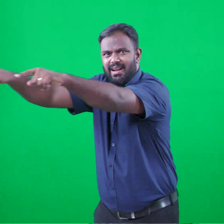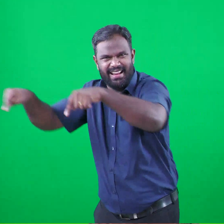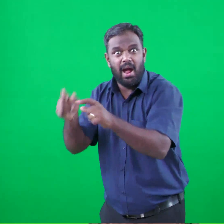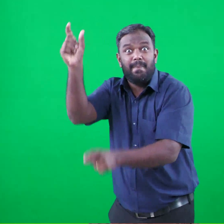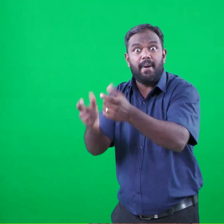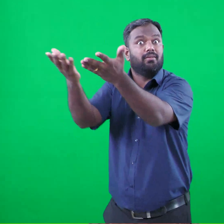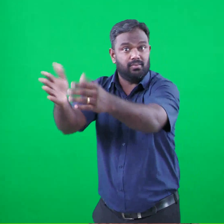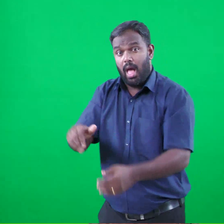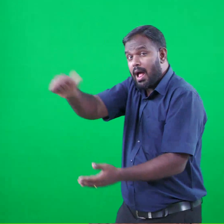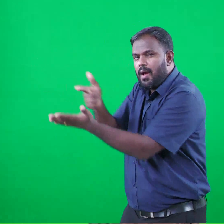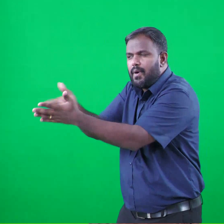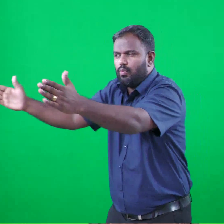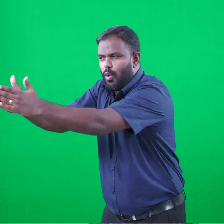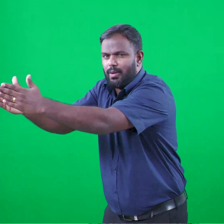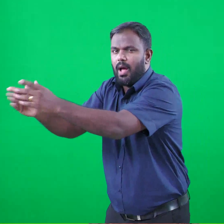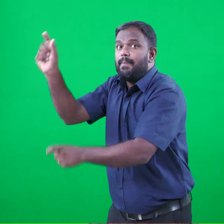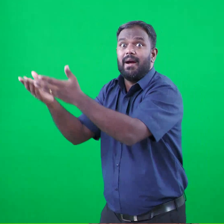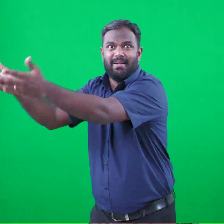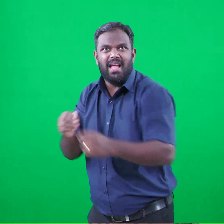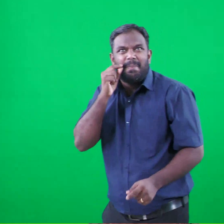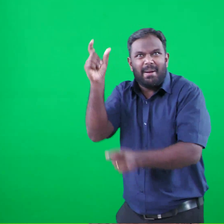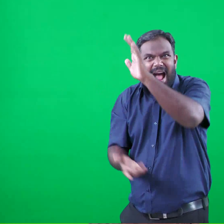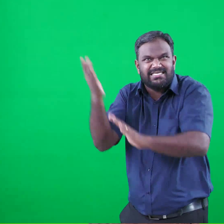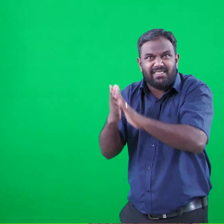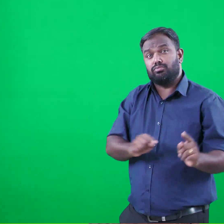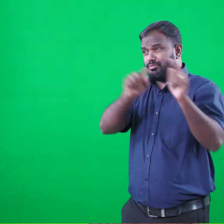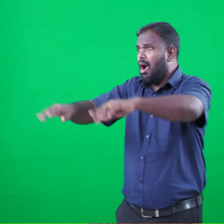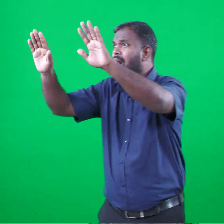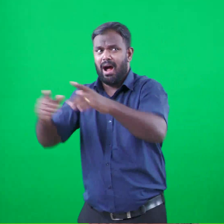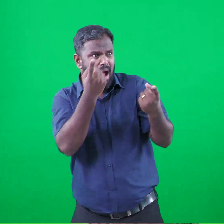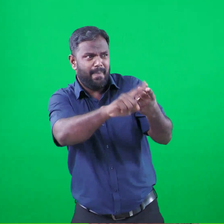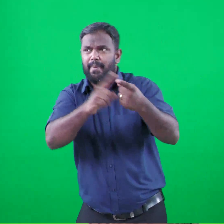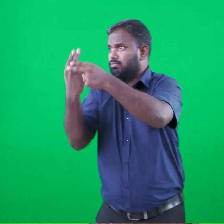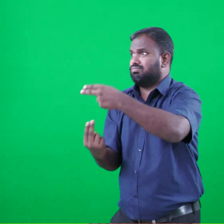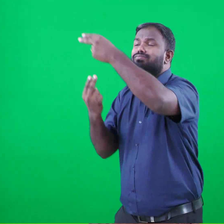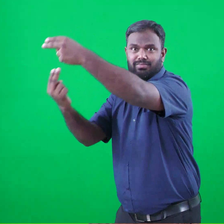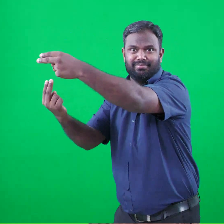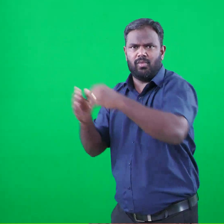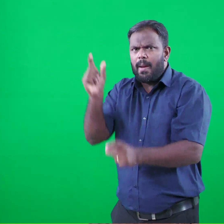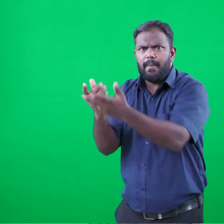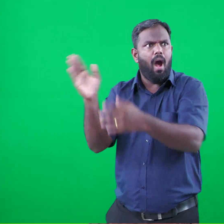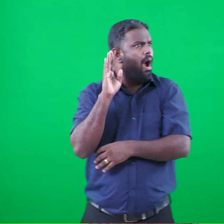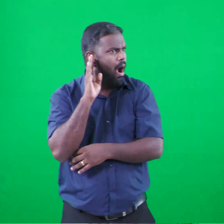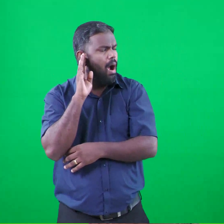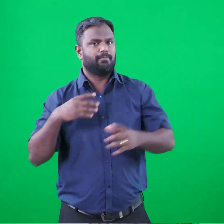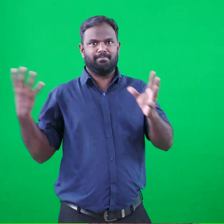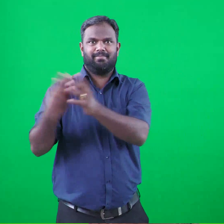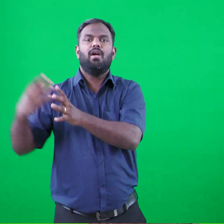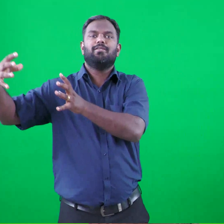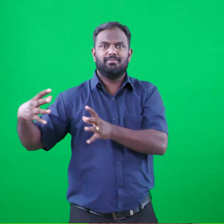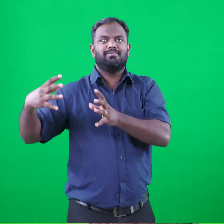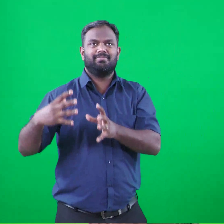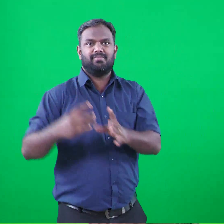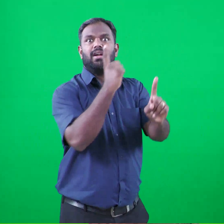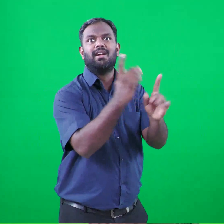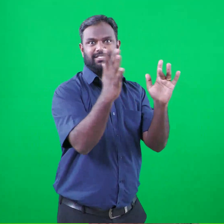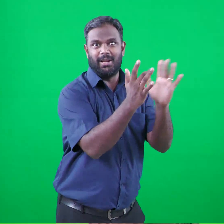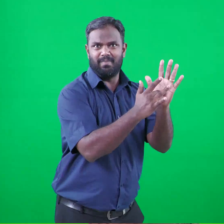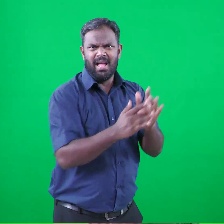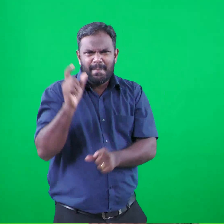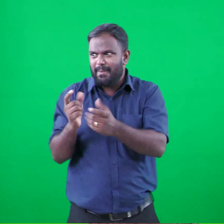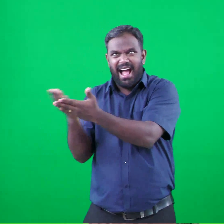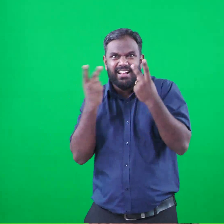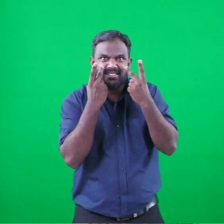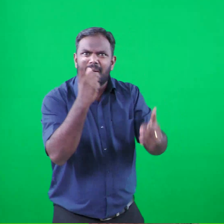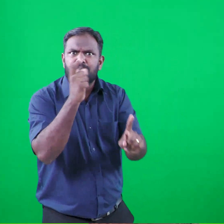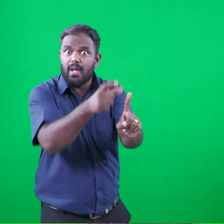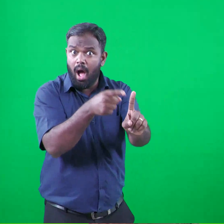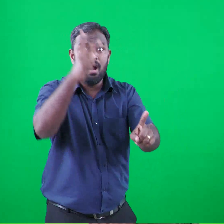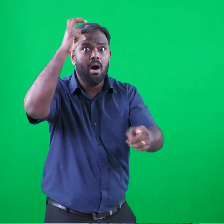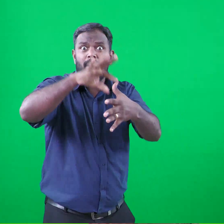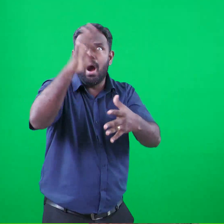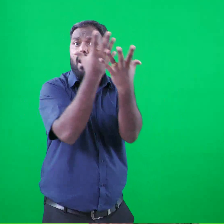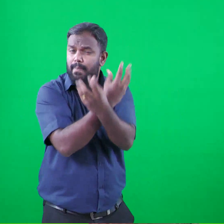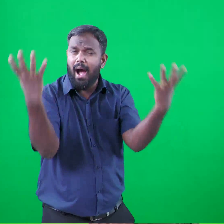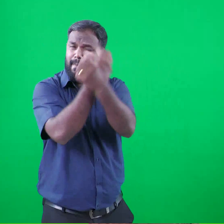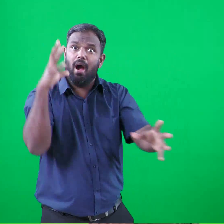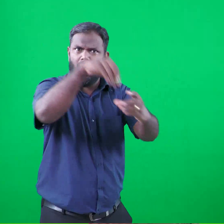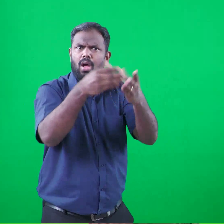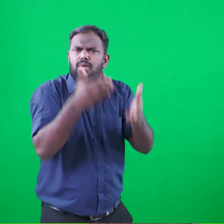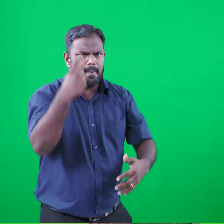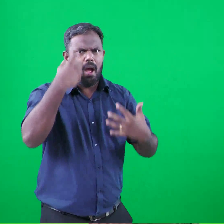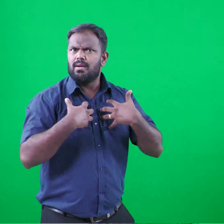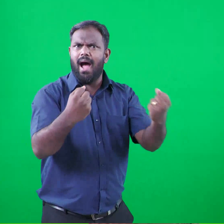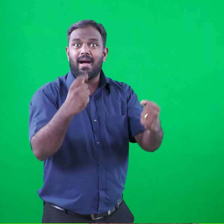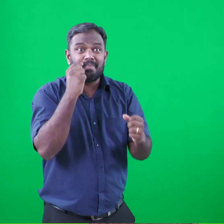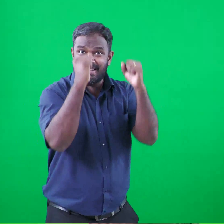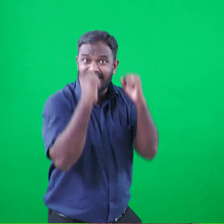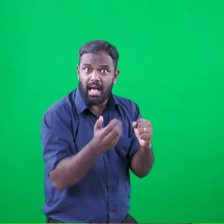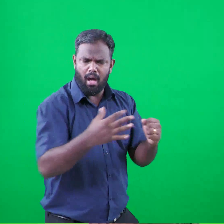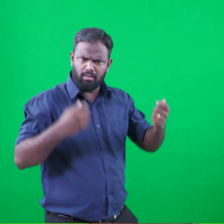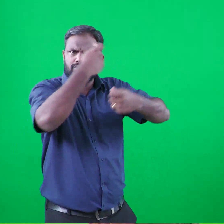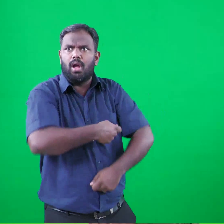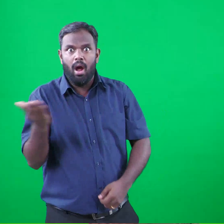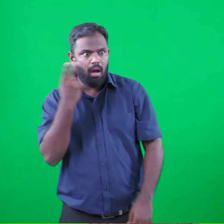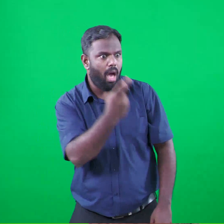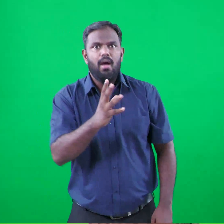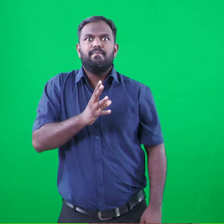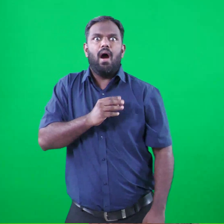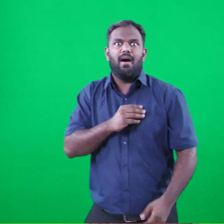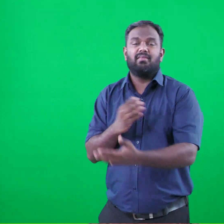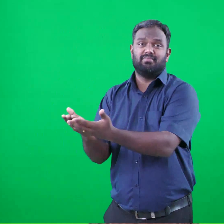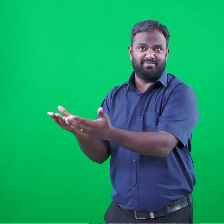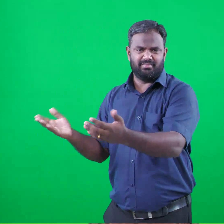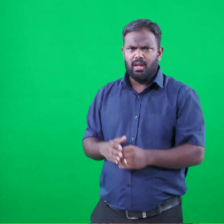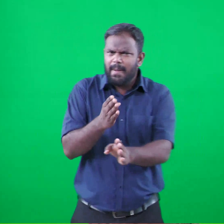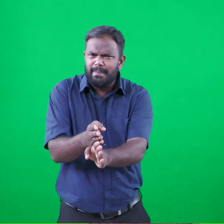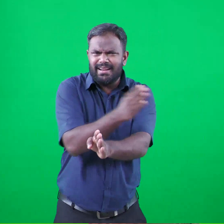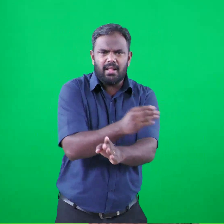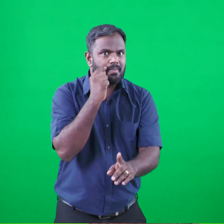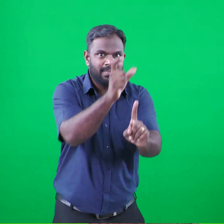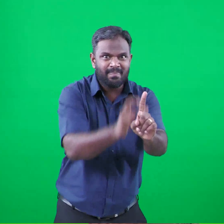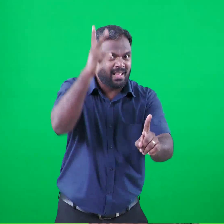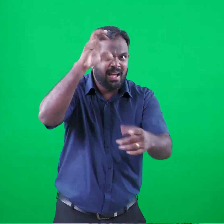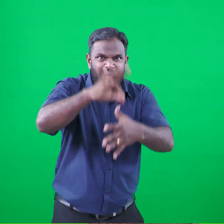When they came to Jesus, they saw the man who had been possessed by the legion of demons sitting there, clothed and in his right mind;